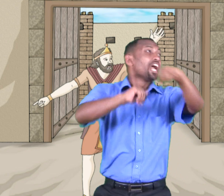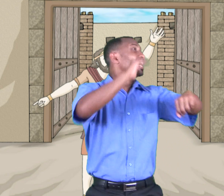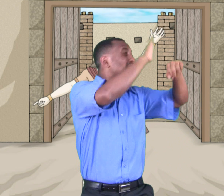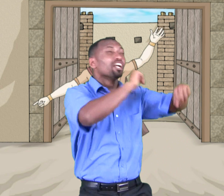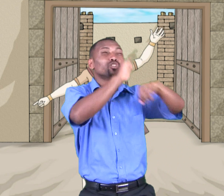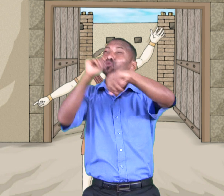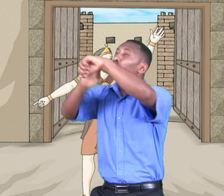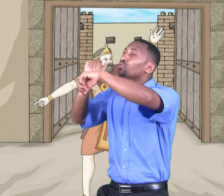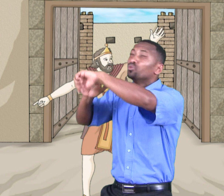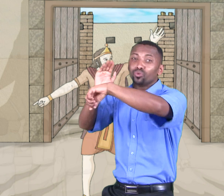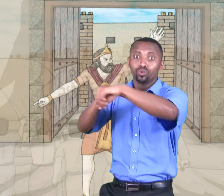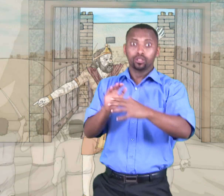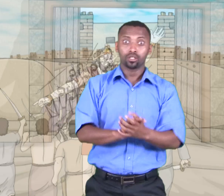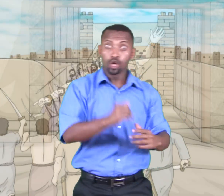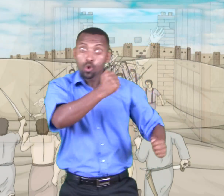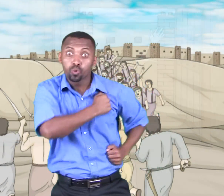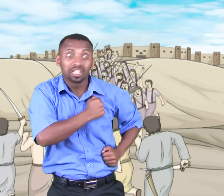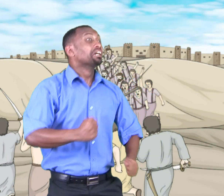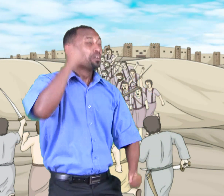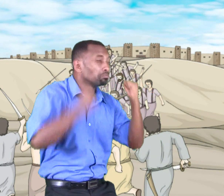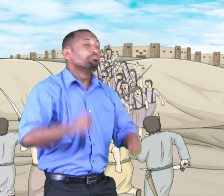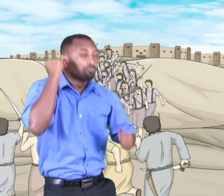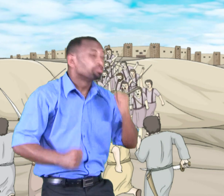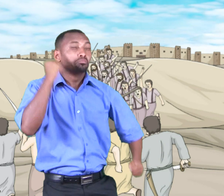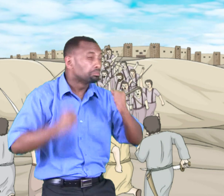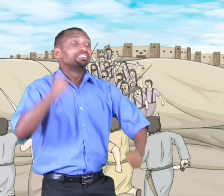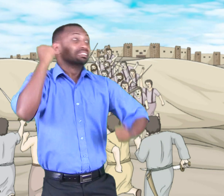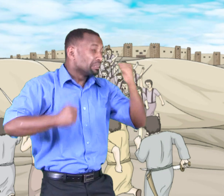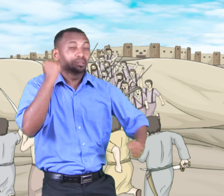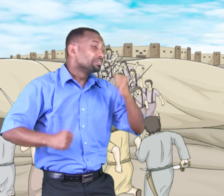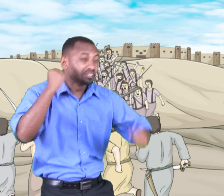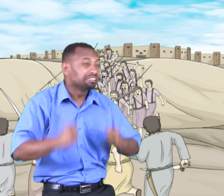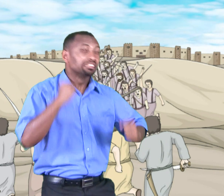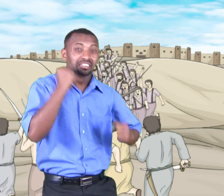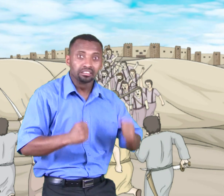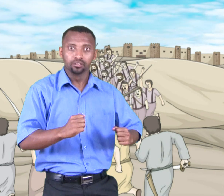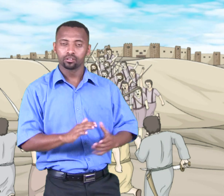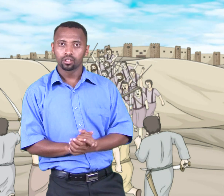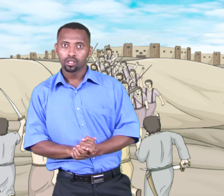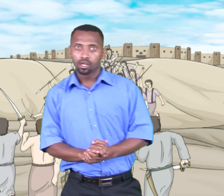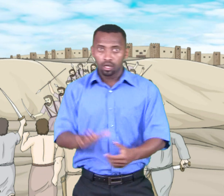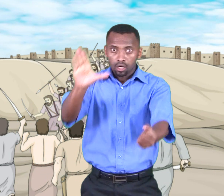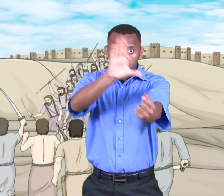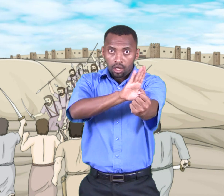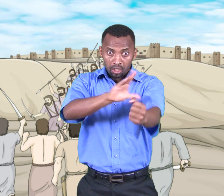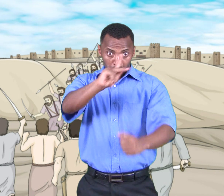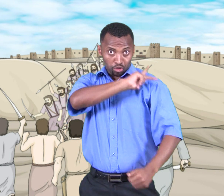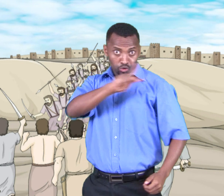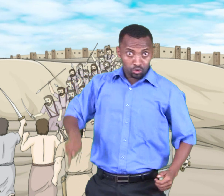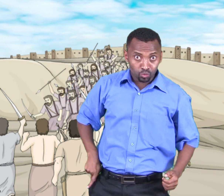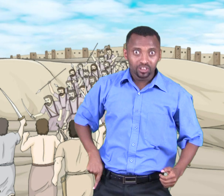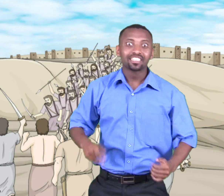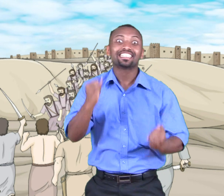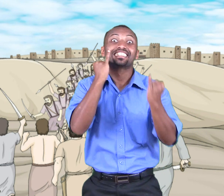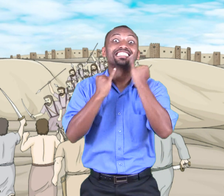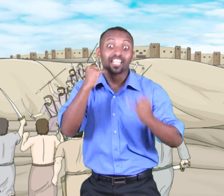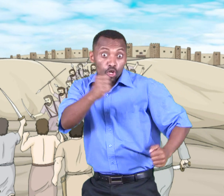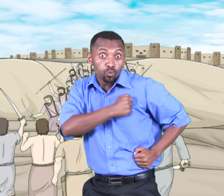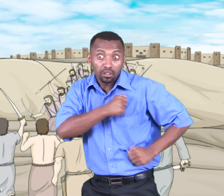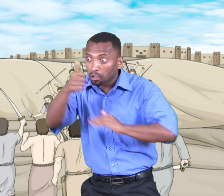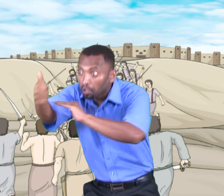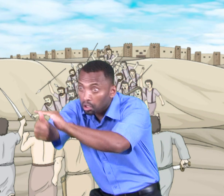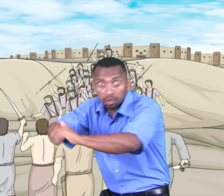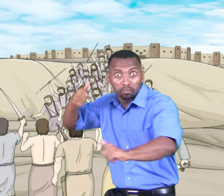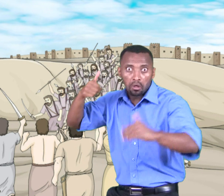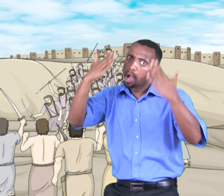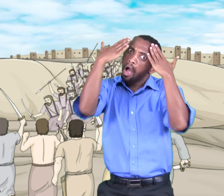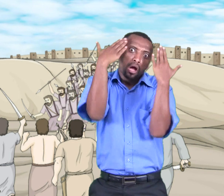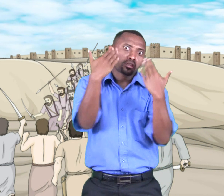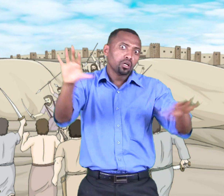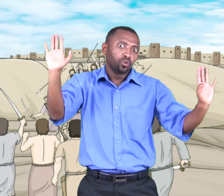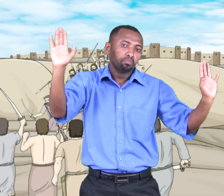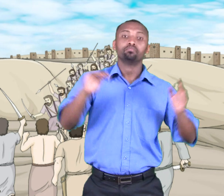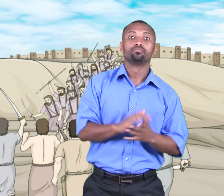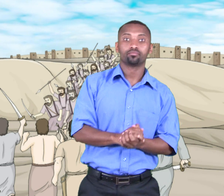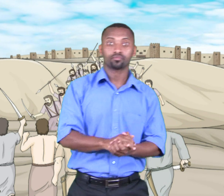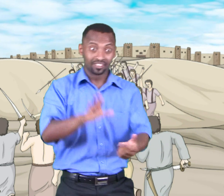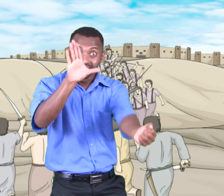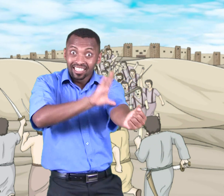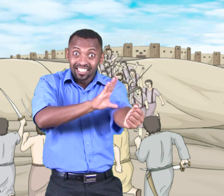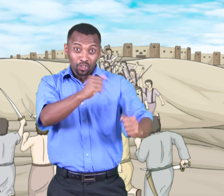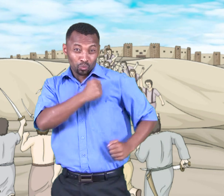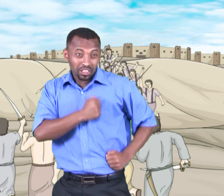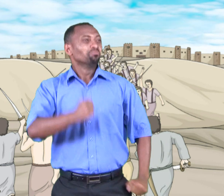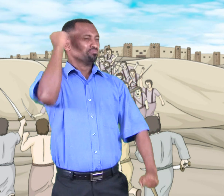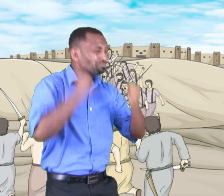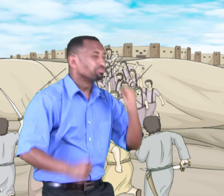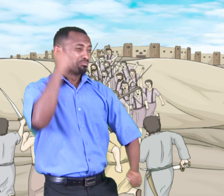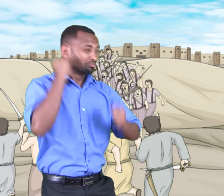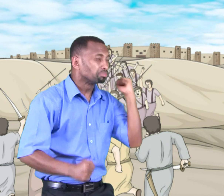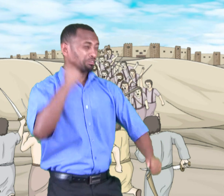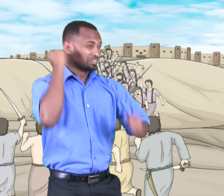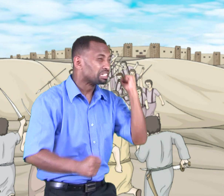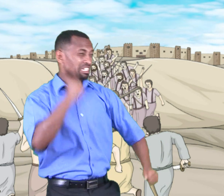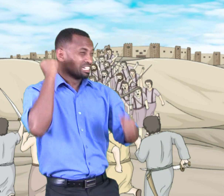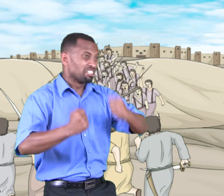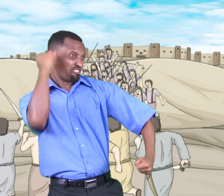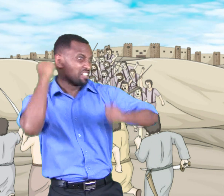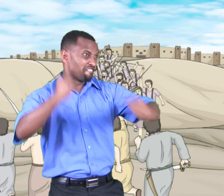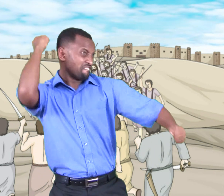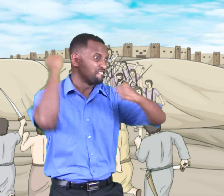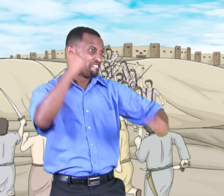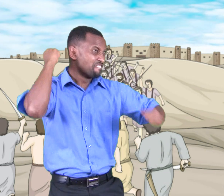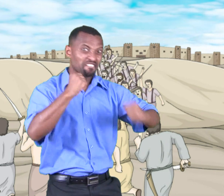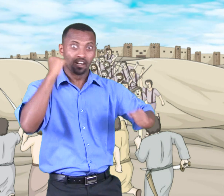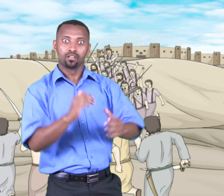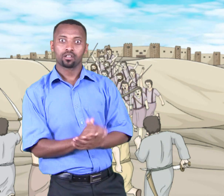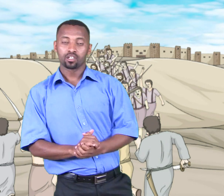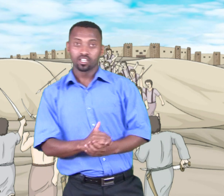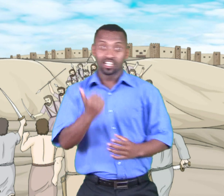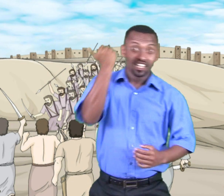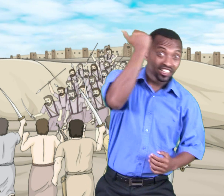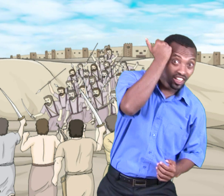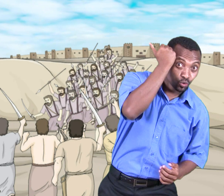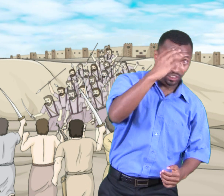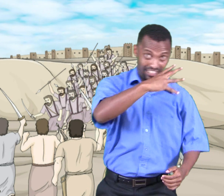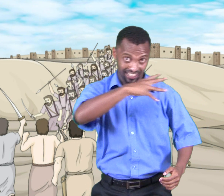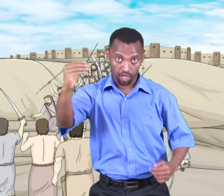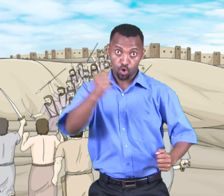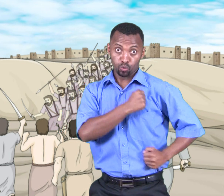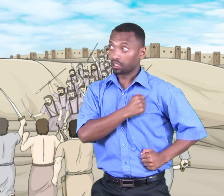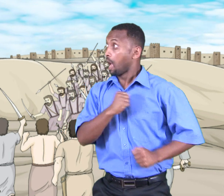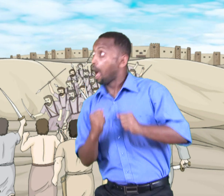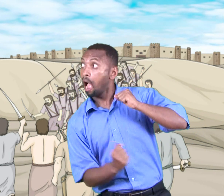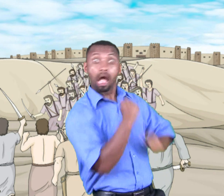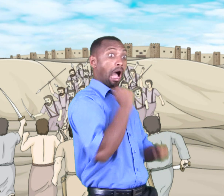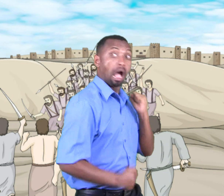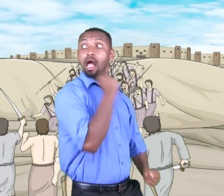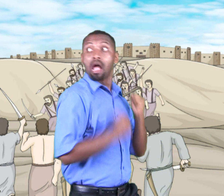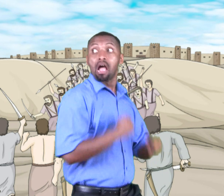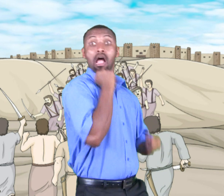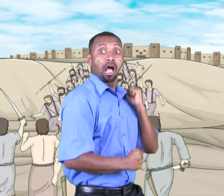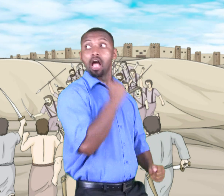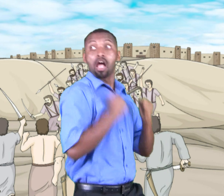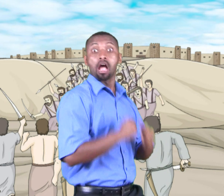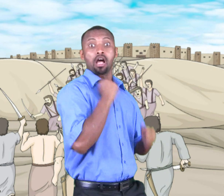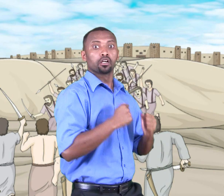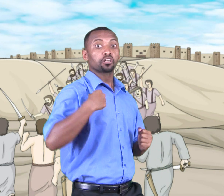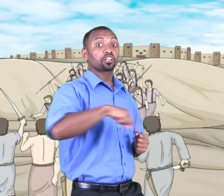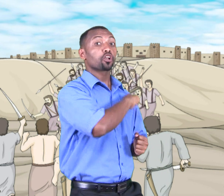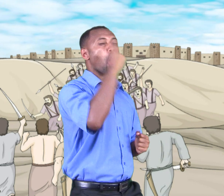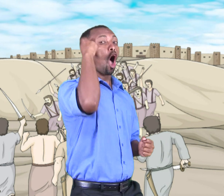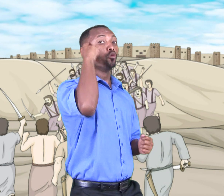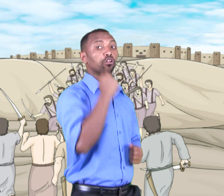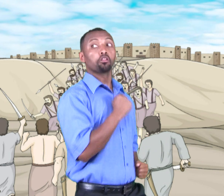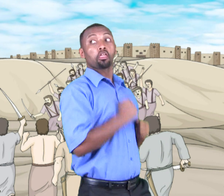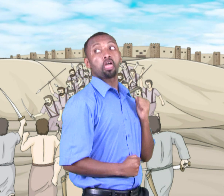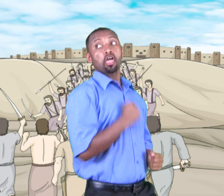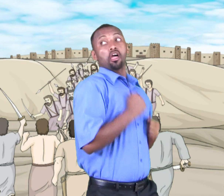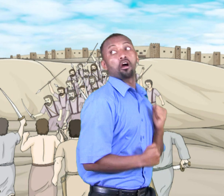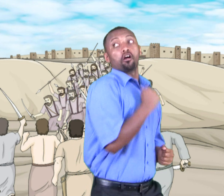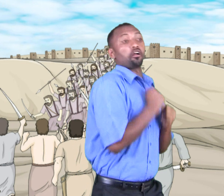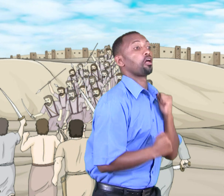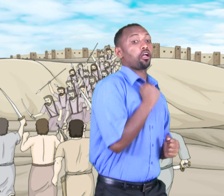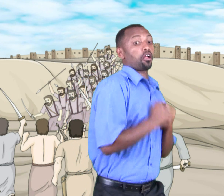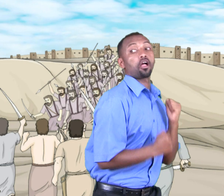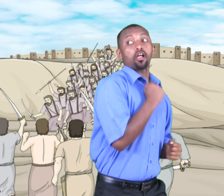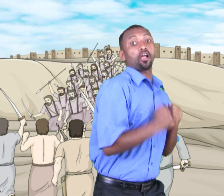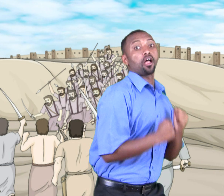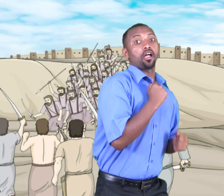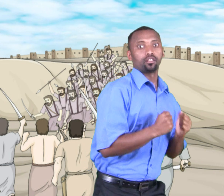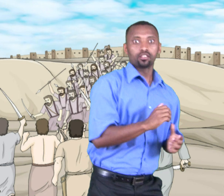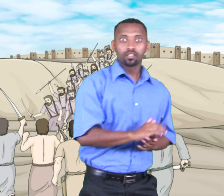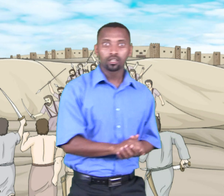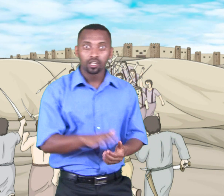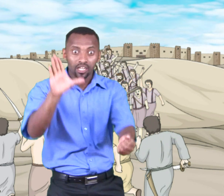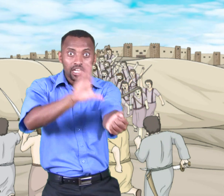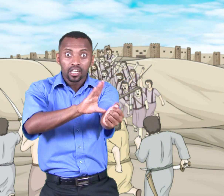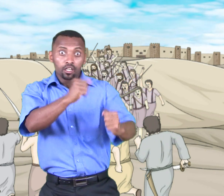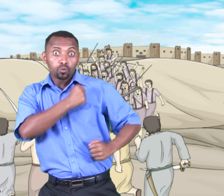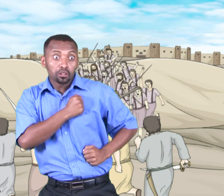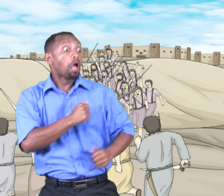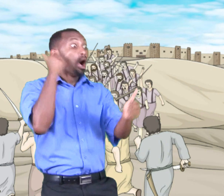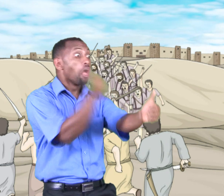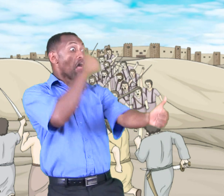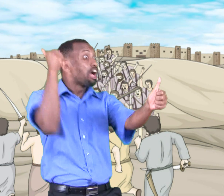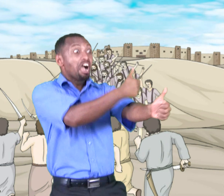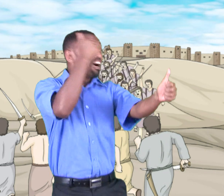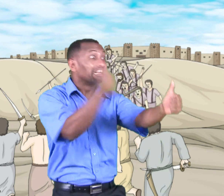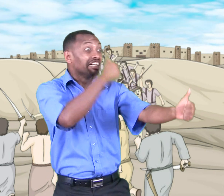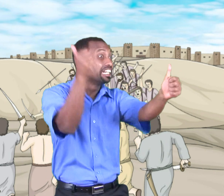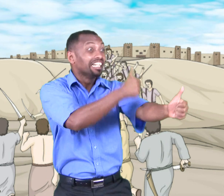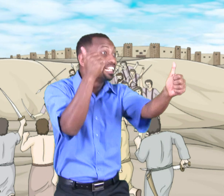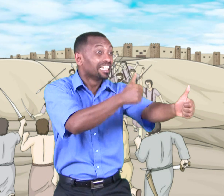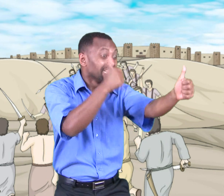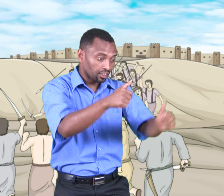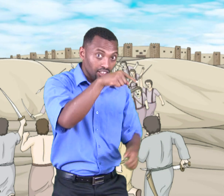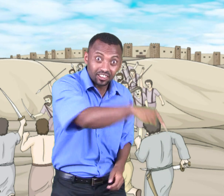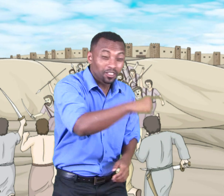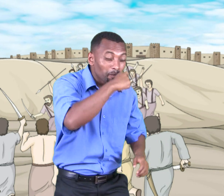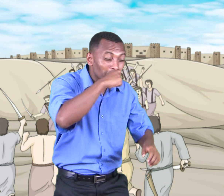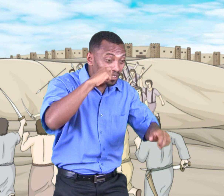Joshua and all Israel let themselves be beaten back before them, and they fled toward the wilderness. Then all the men of Ai were summoned to pursue them, and they followed Joshua and were drawn away from the city.